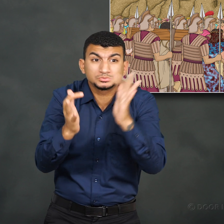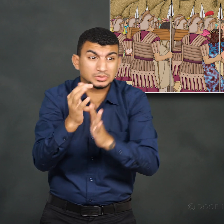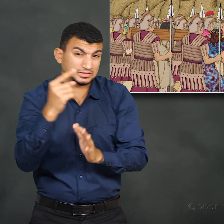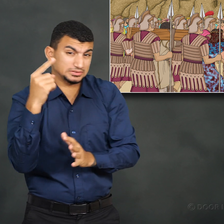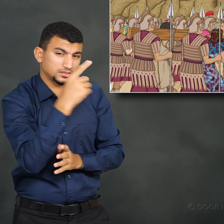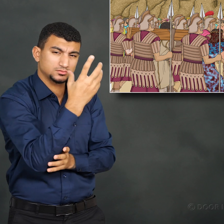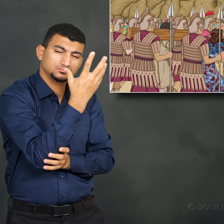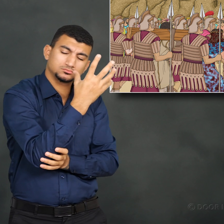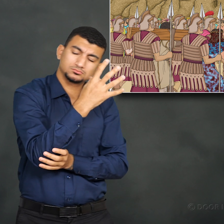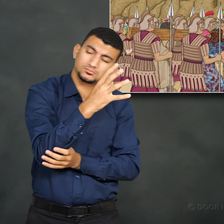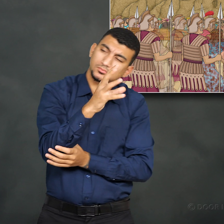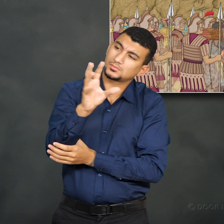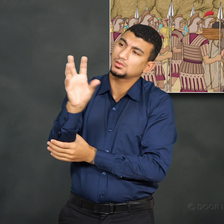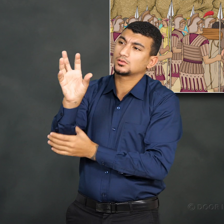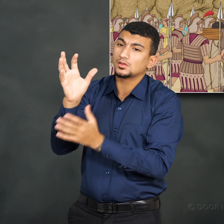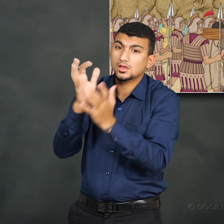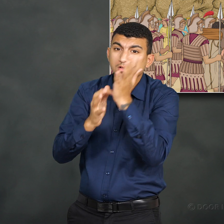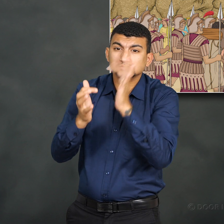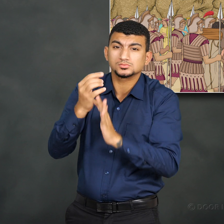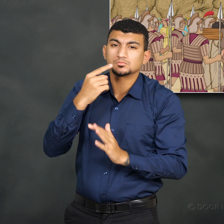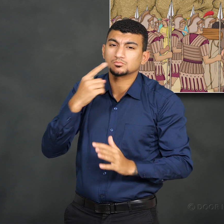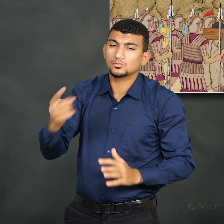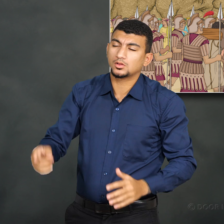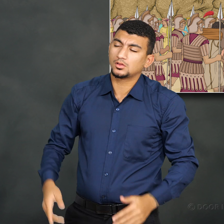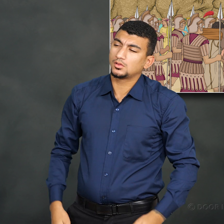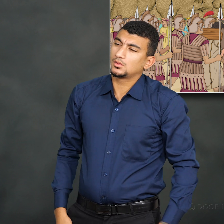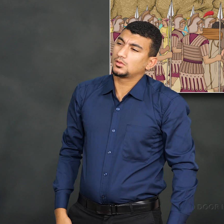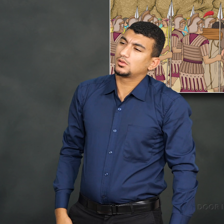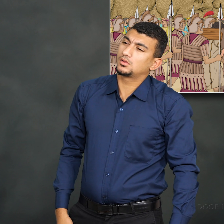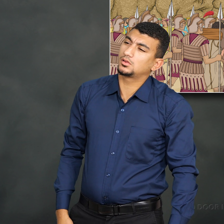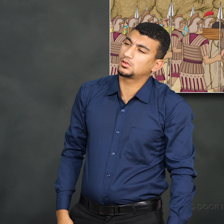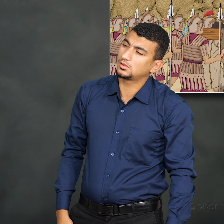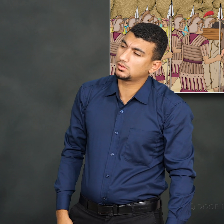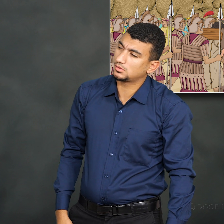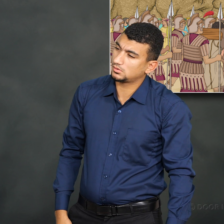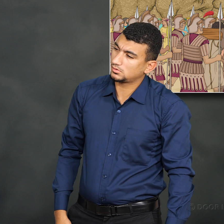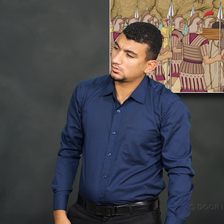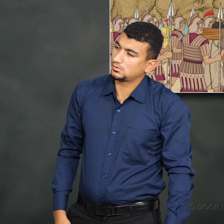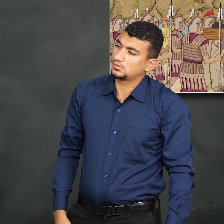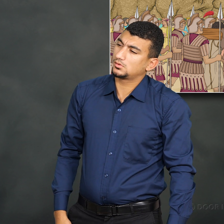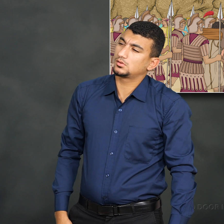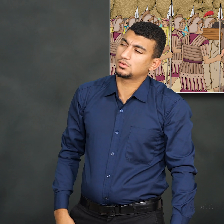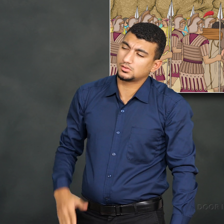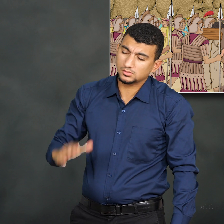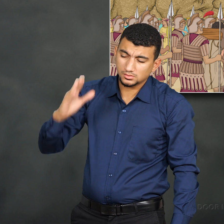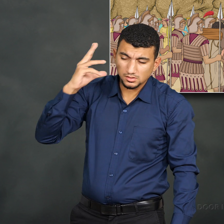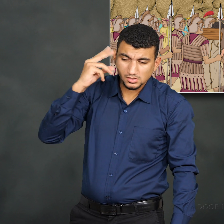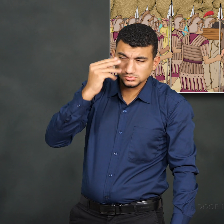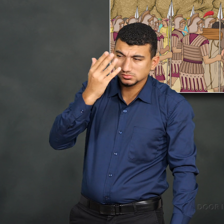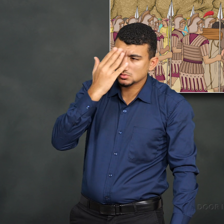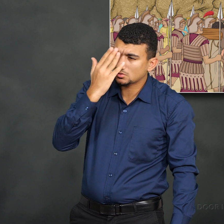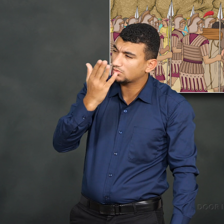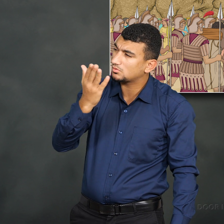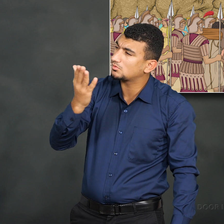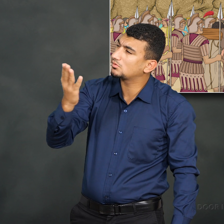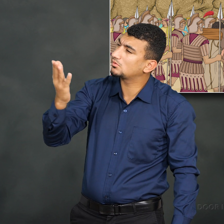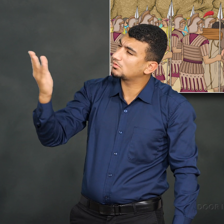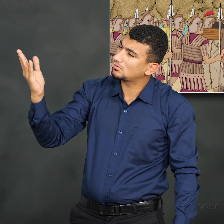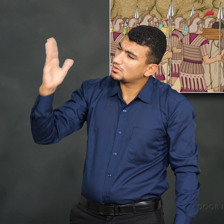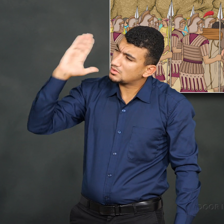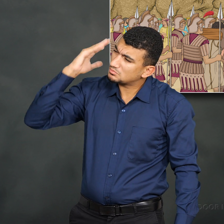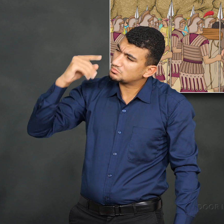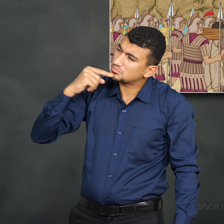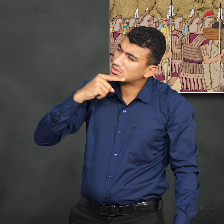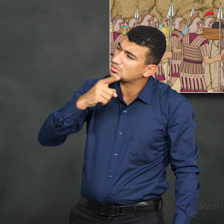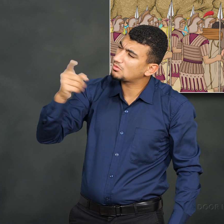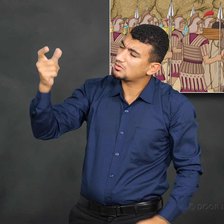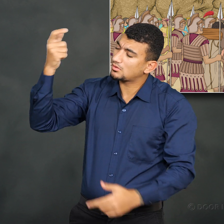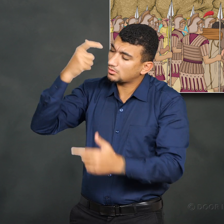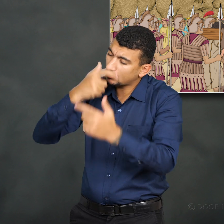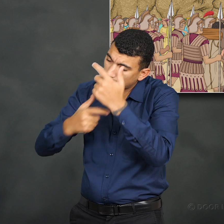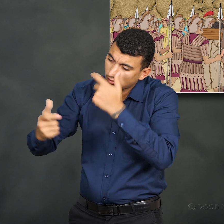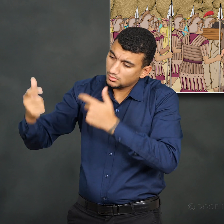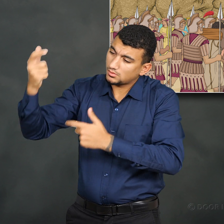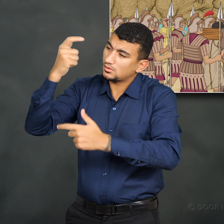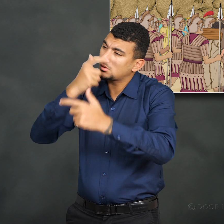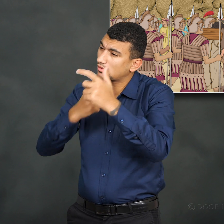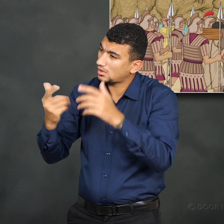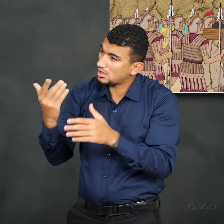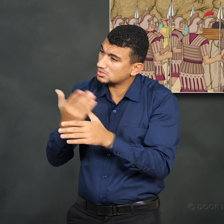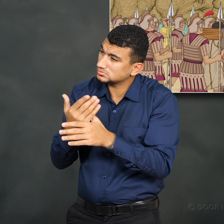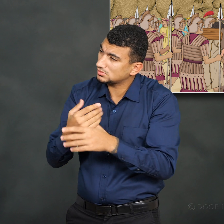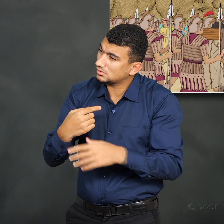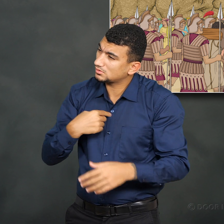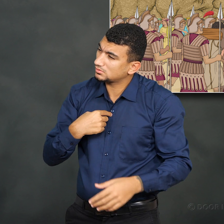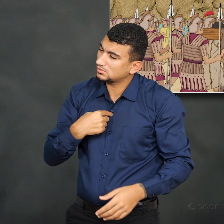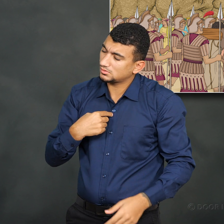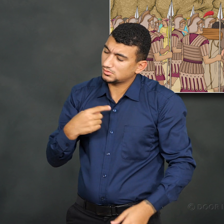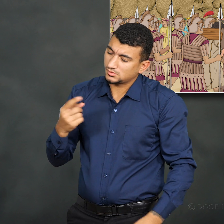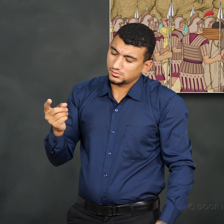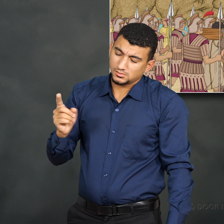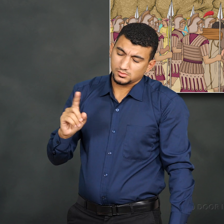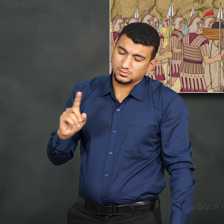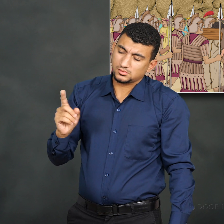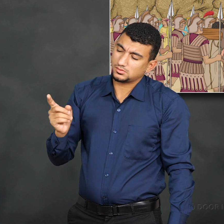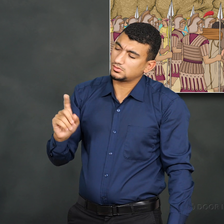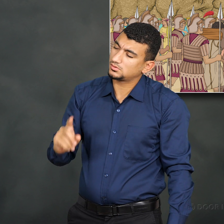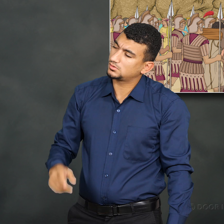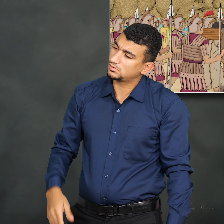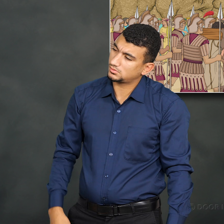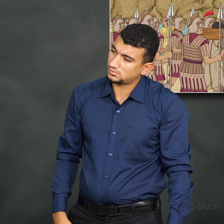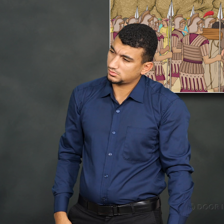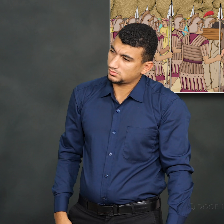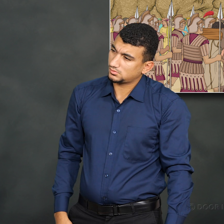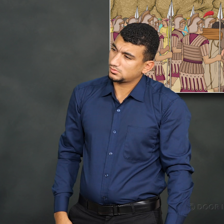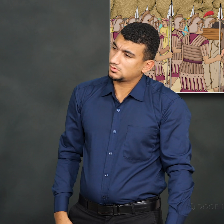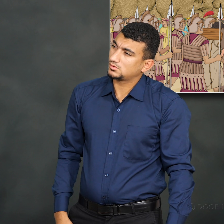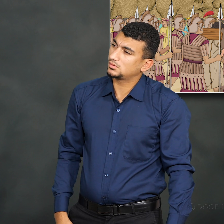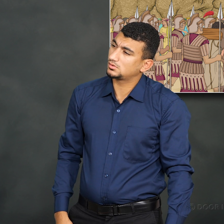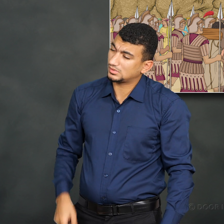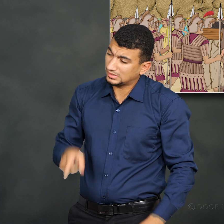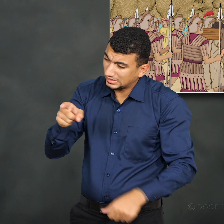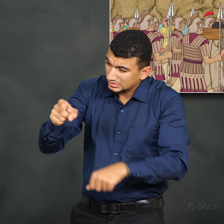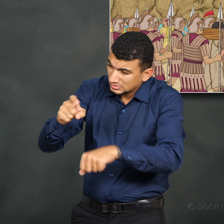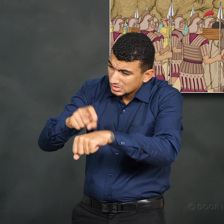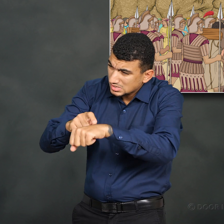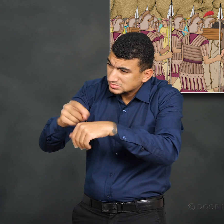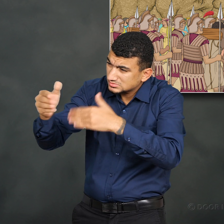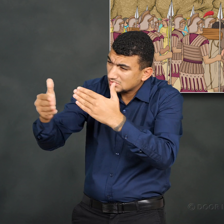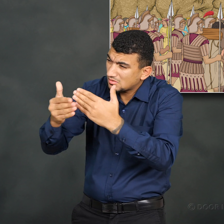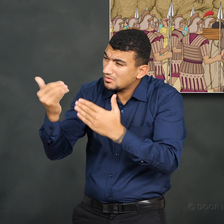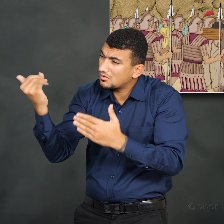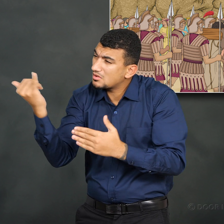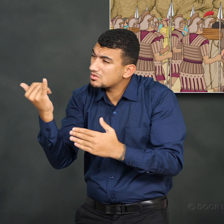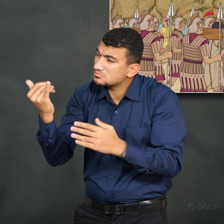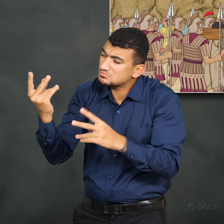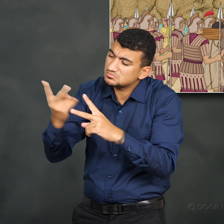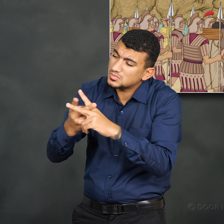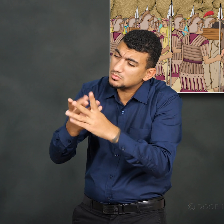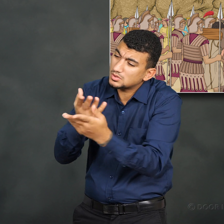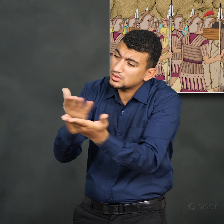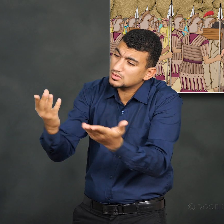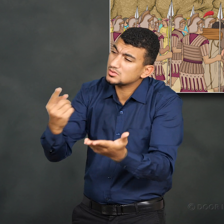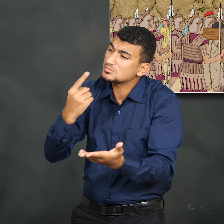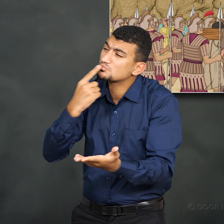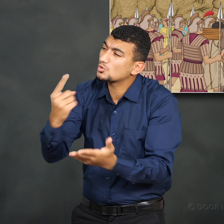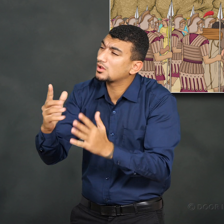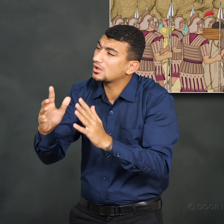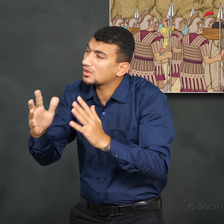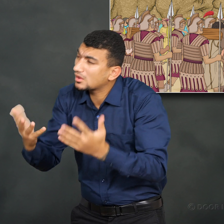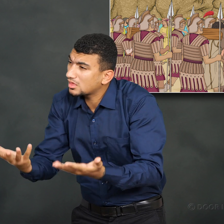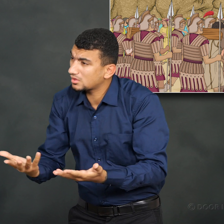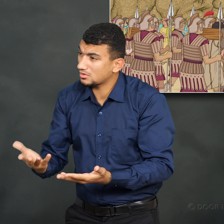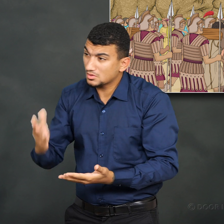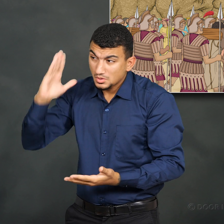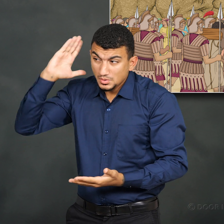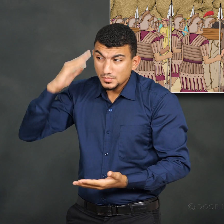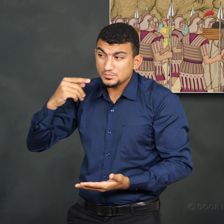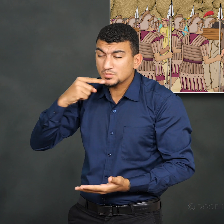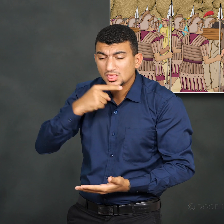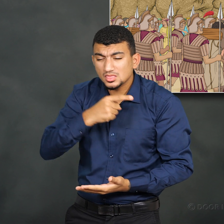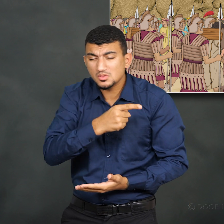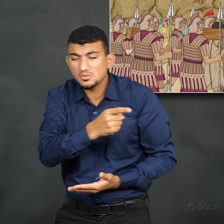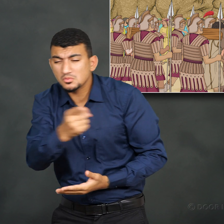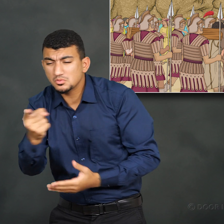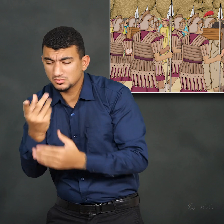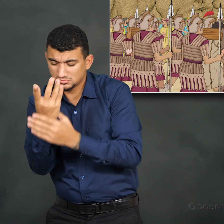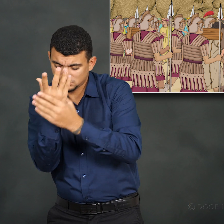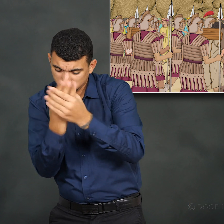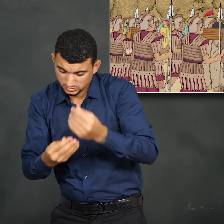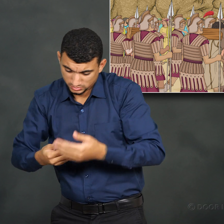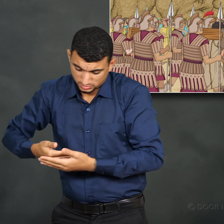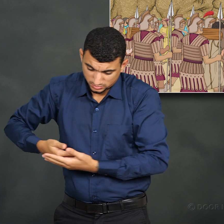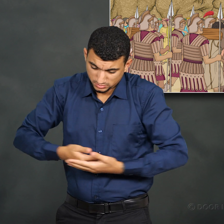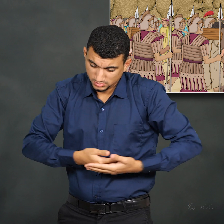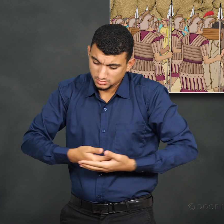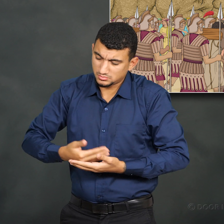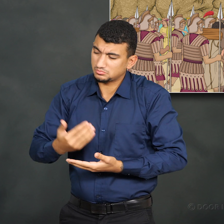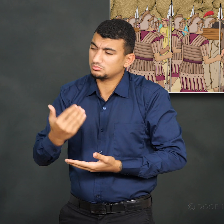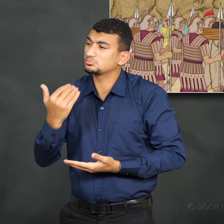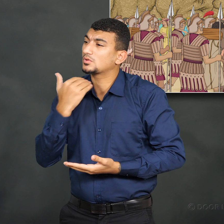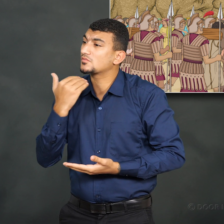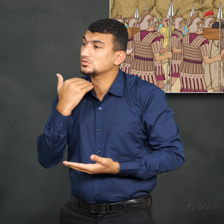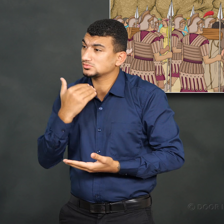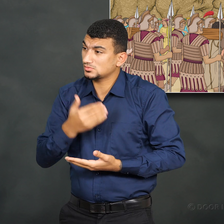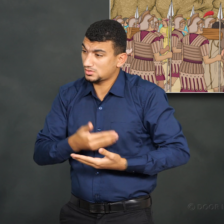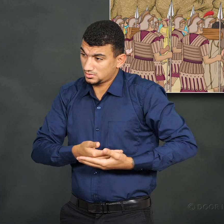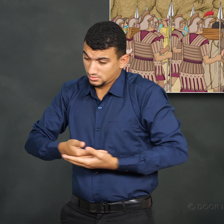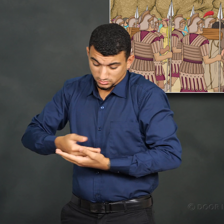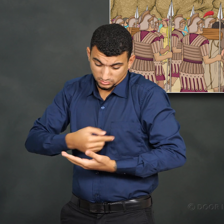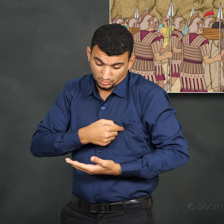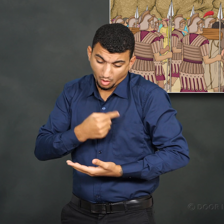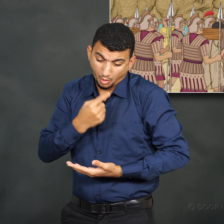But Jesus turned to them and said, “Daughters of Jerusalem, do not weep for Me, but weep for yourselves and for your children.